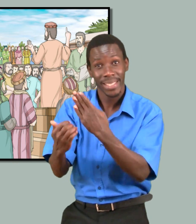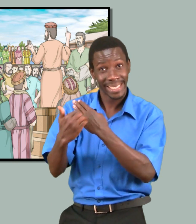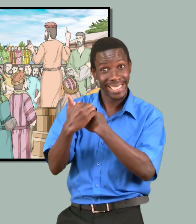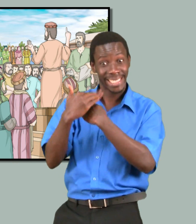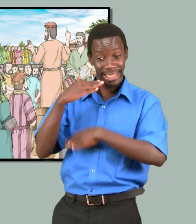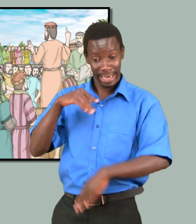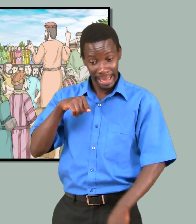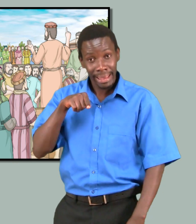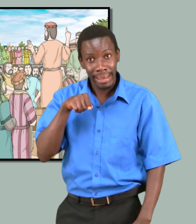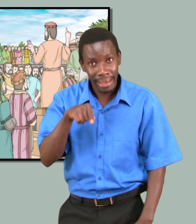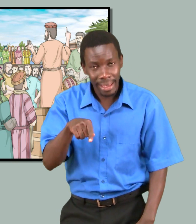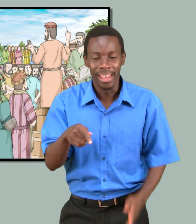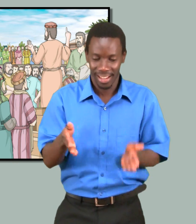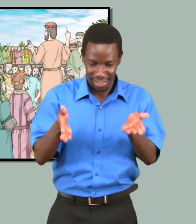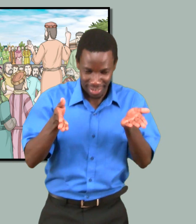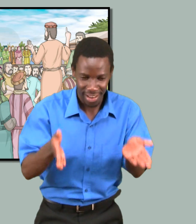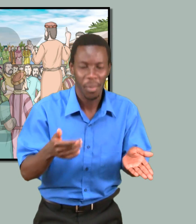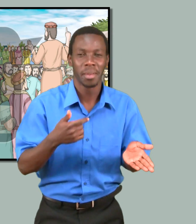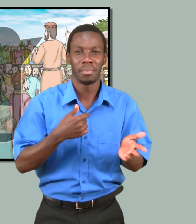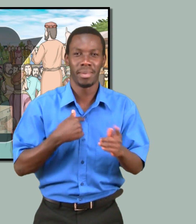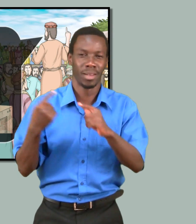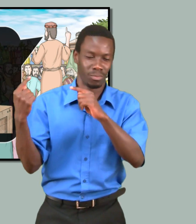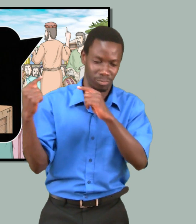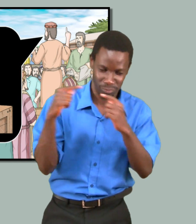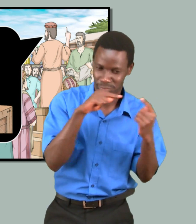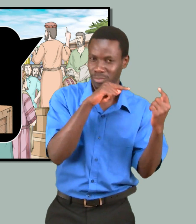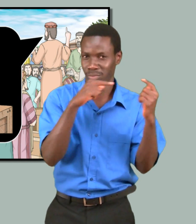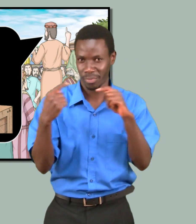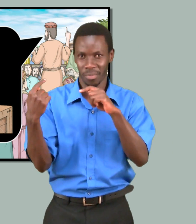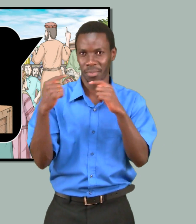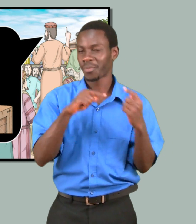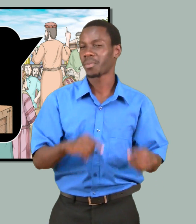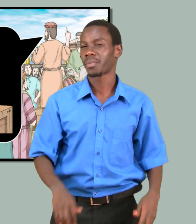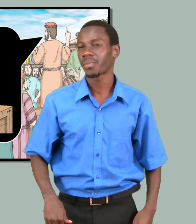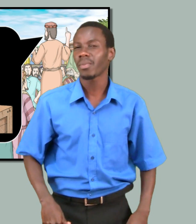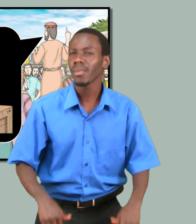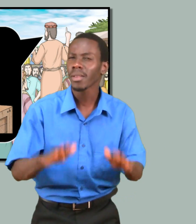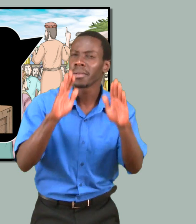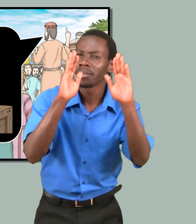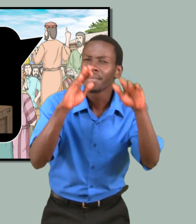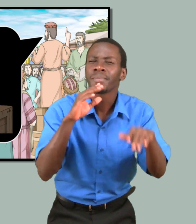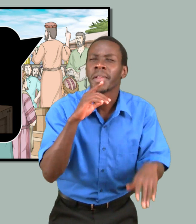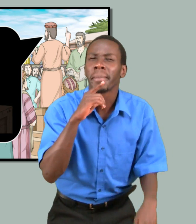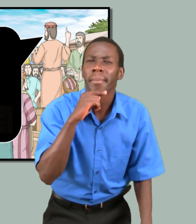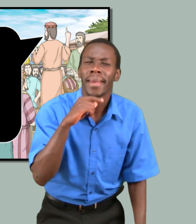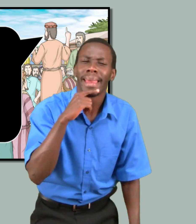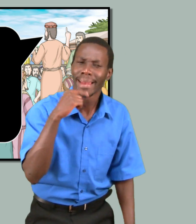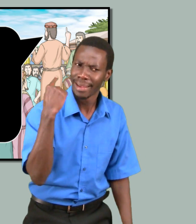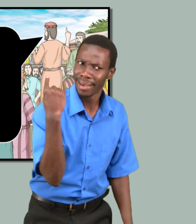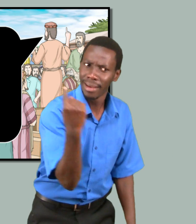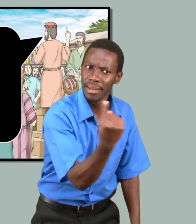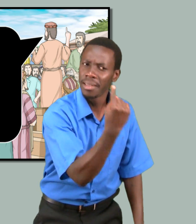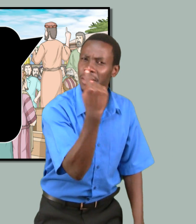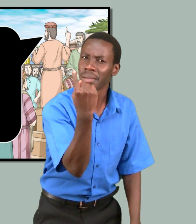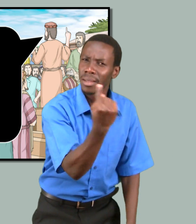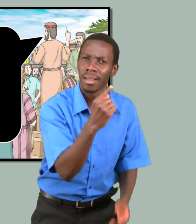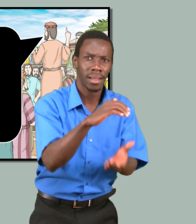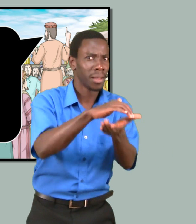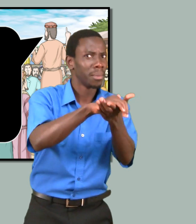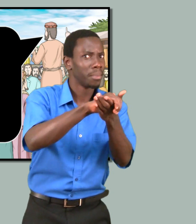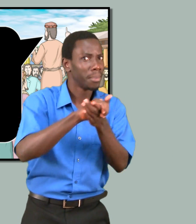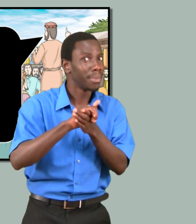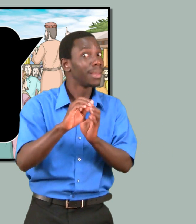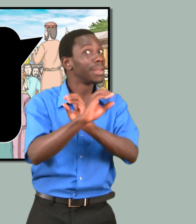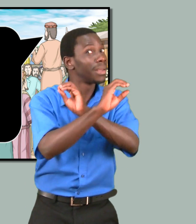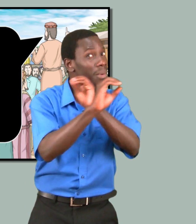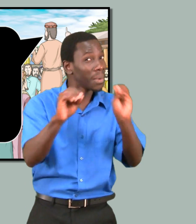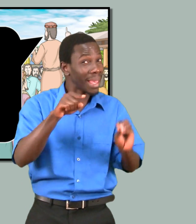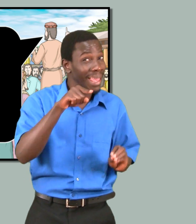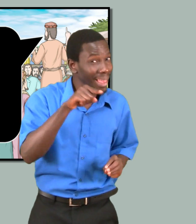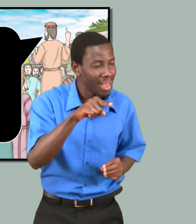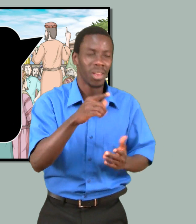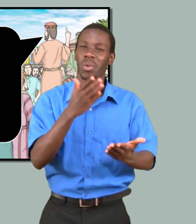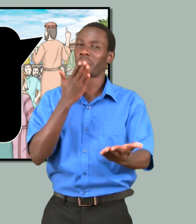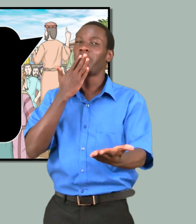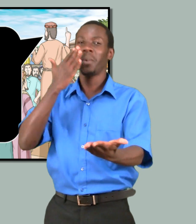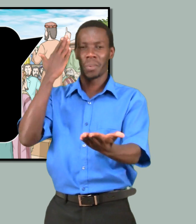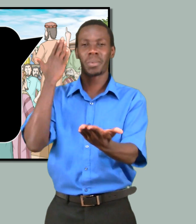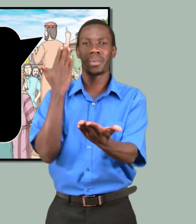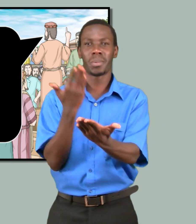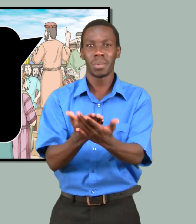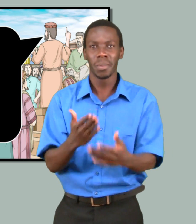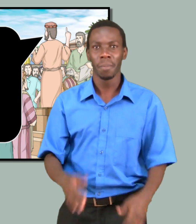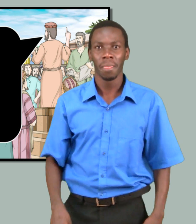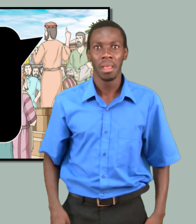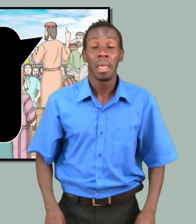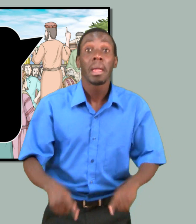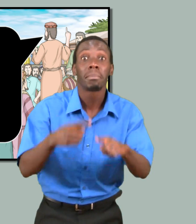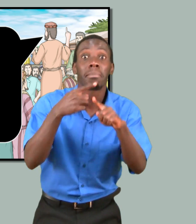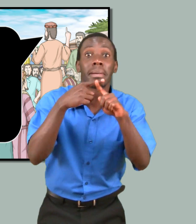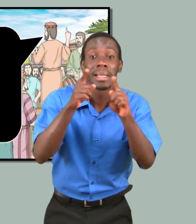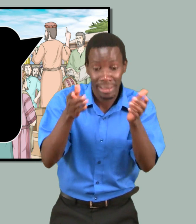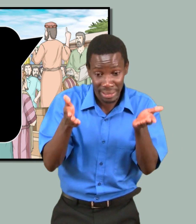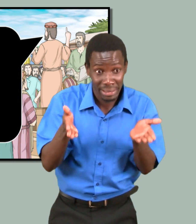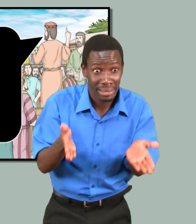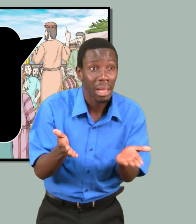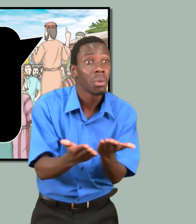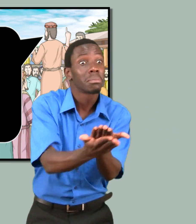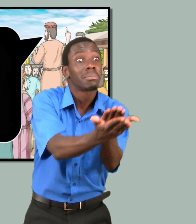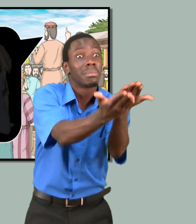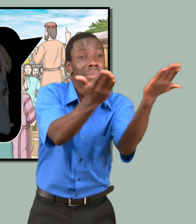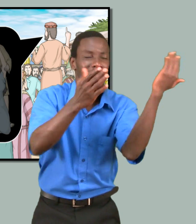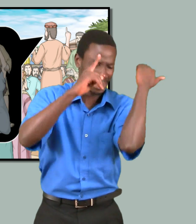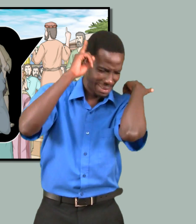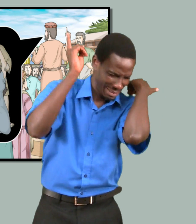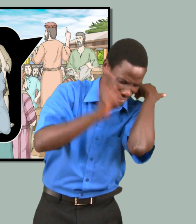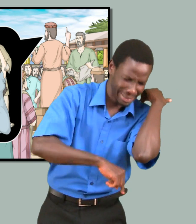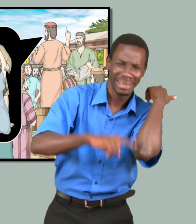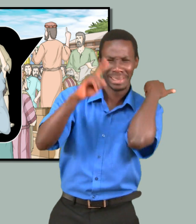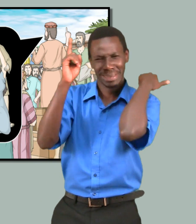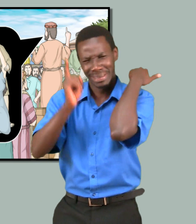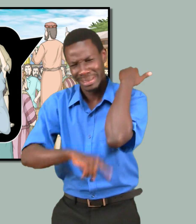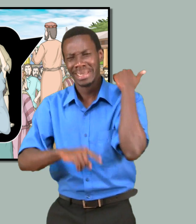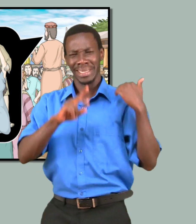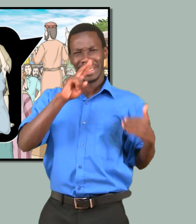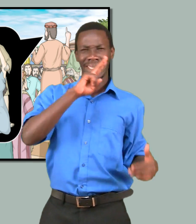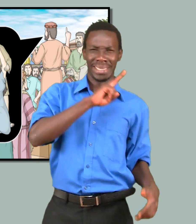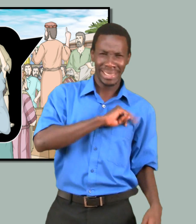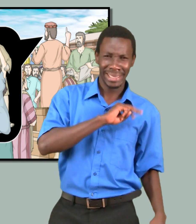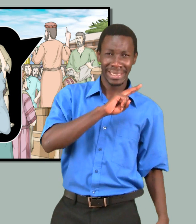Now for the matters you wrote about: It is good to abstain from sexual relations.